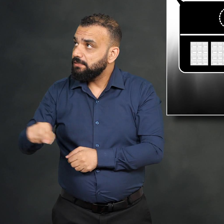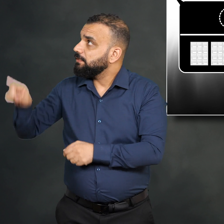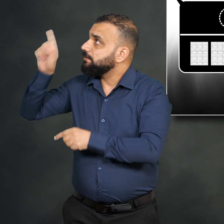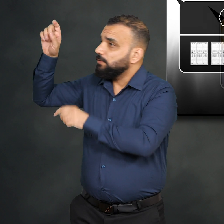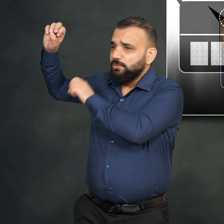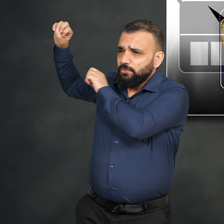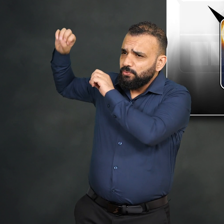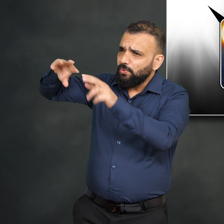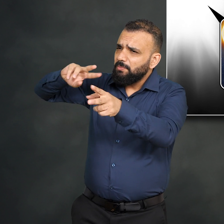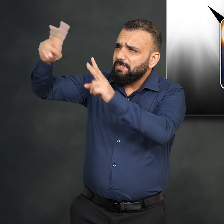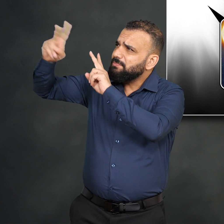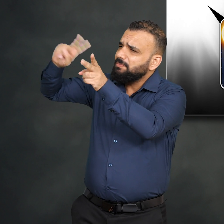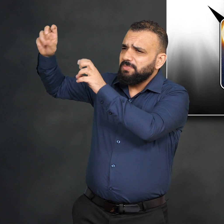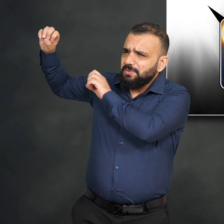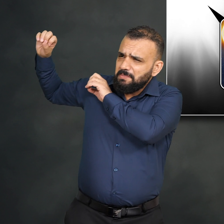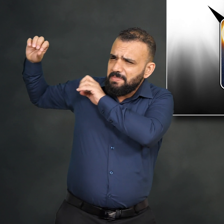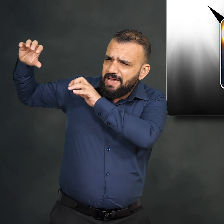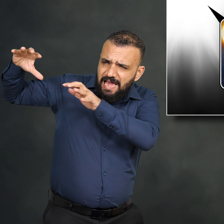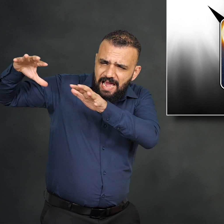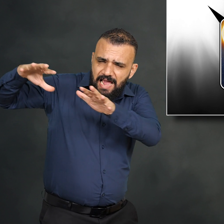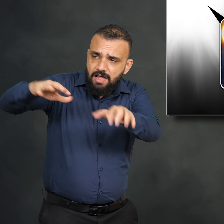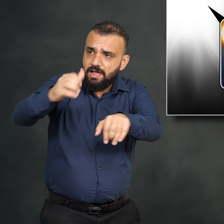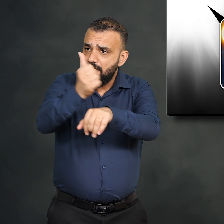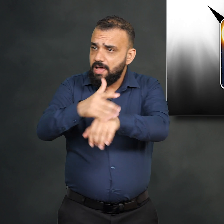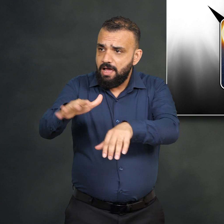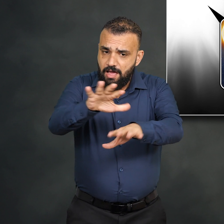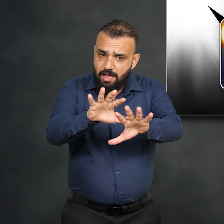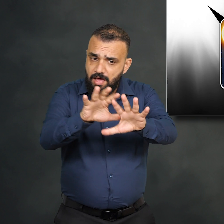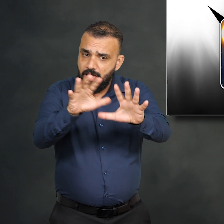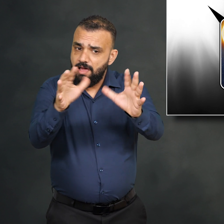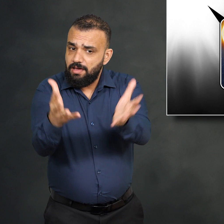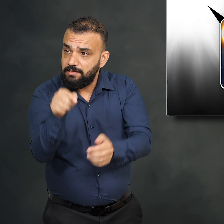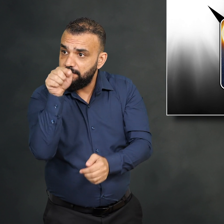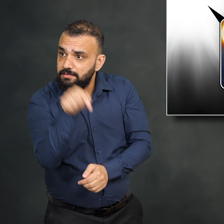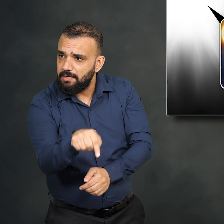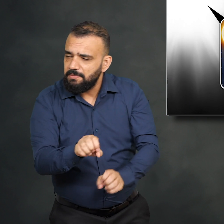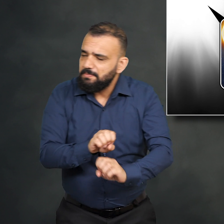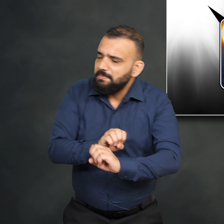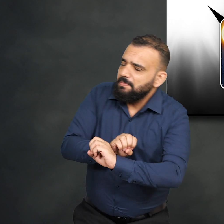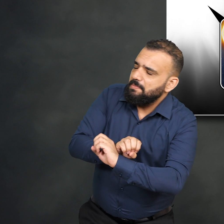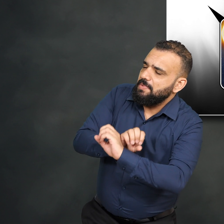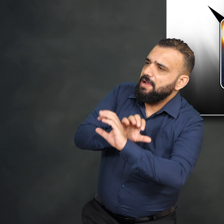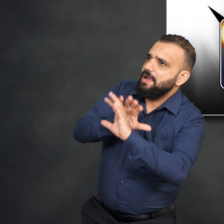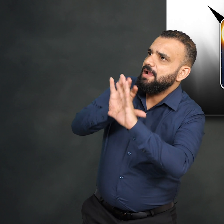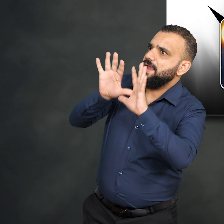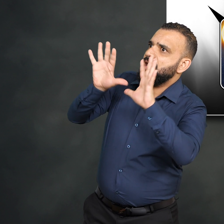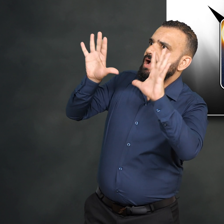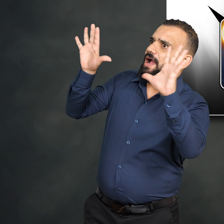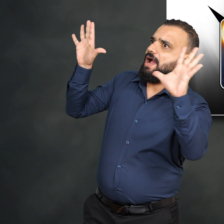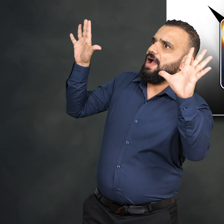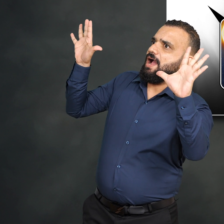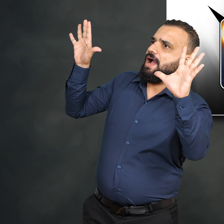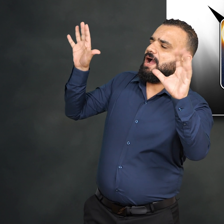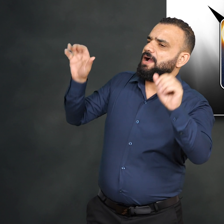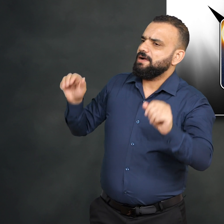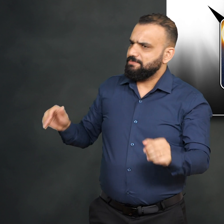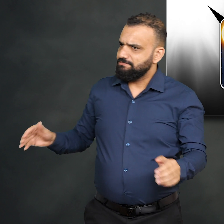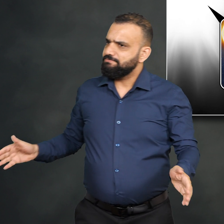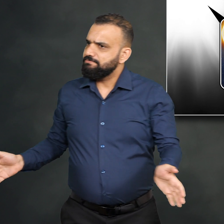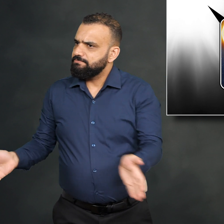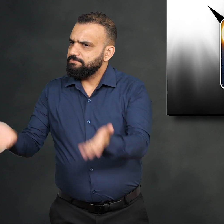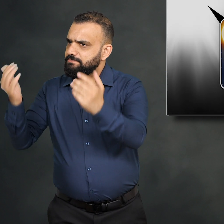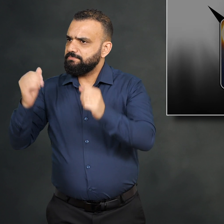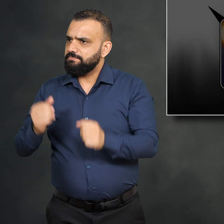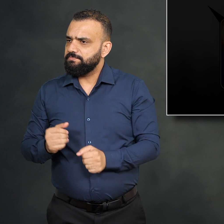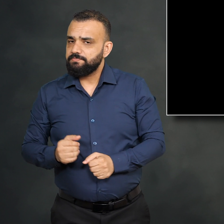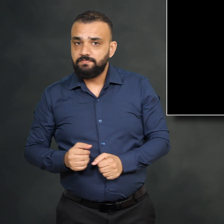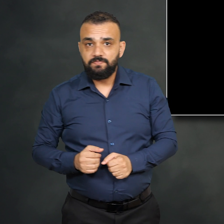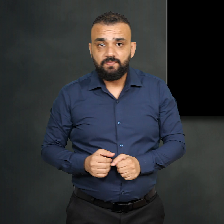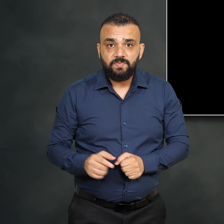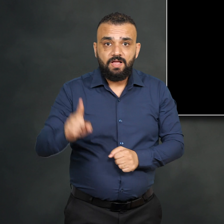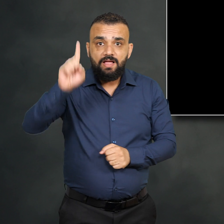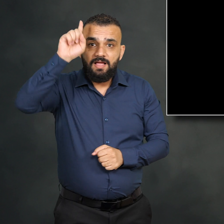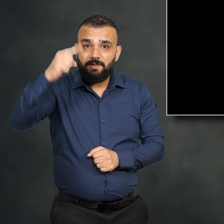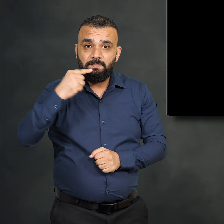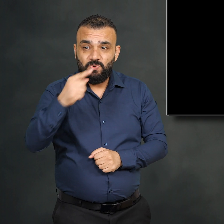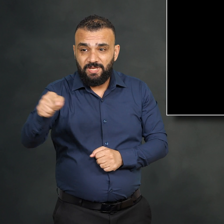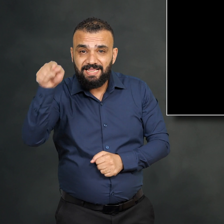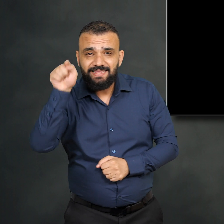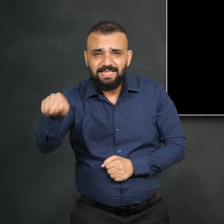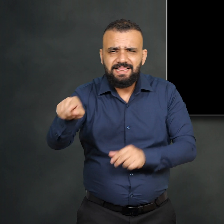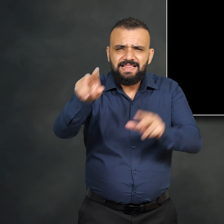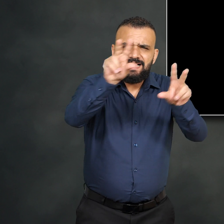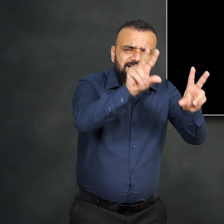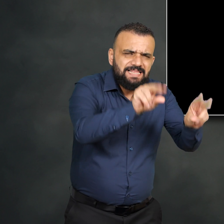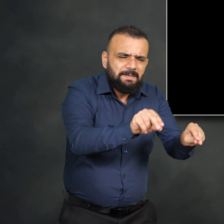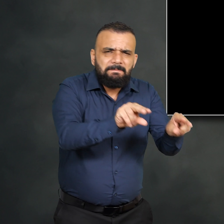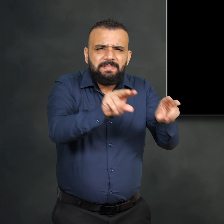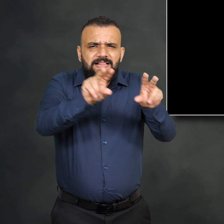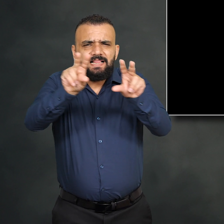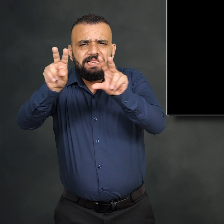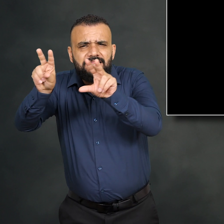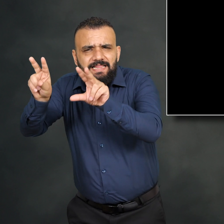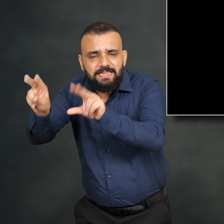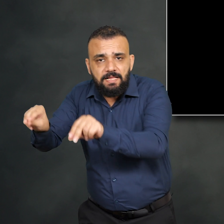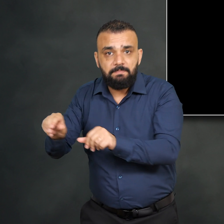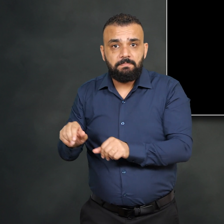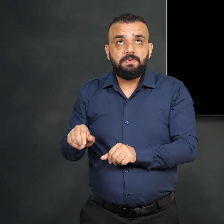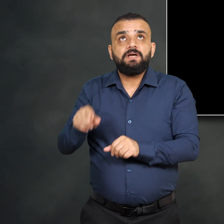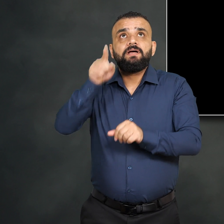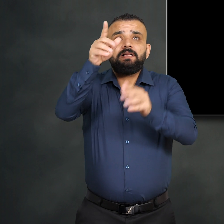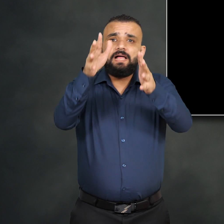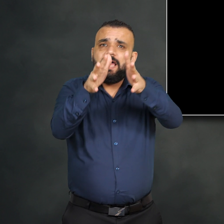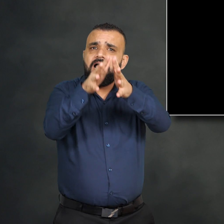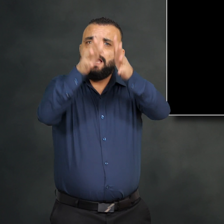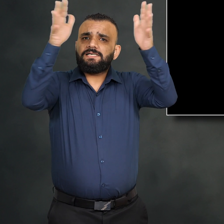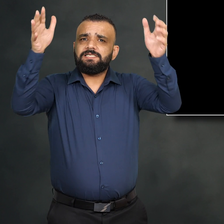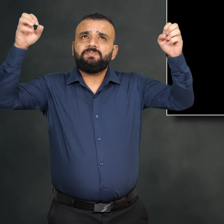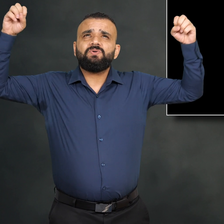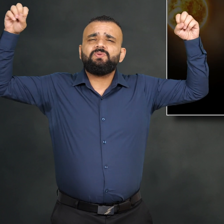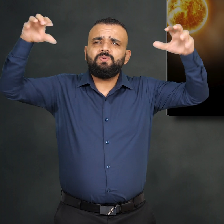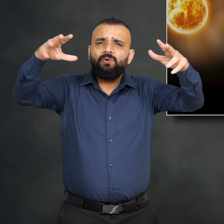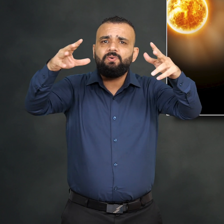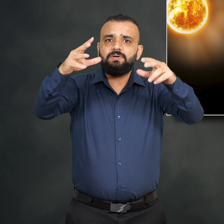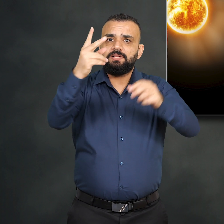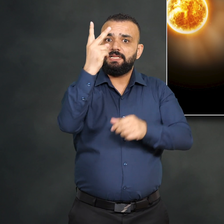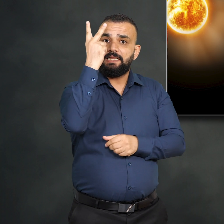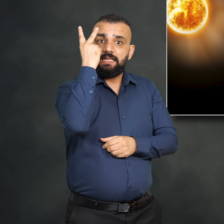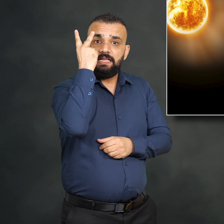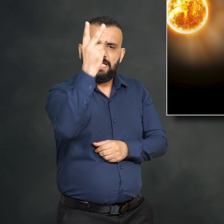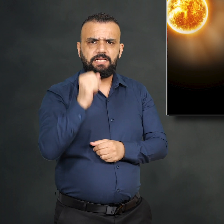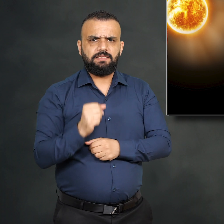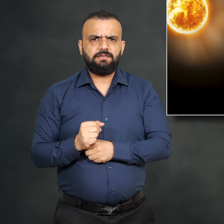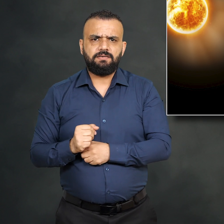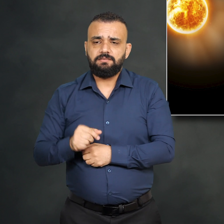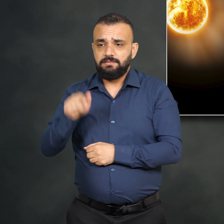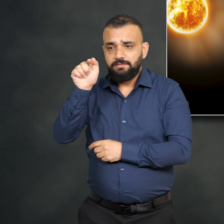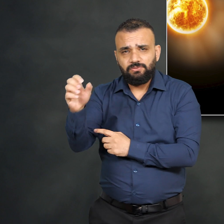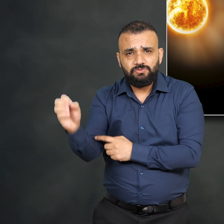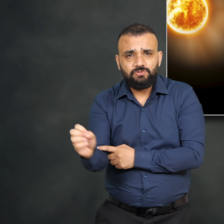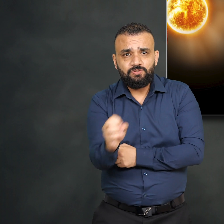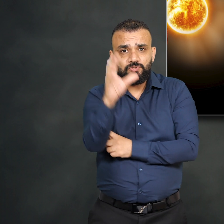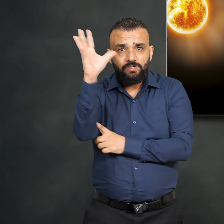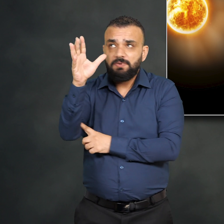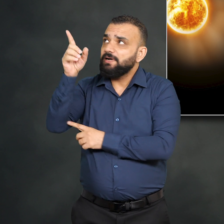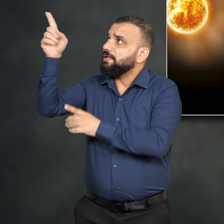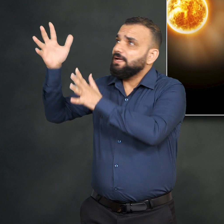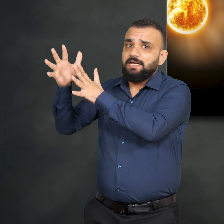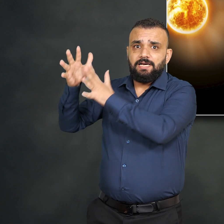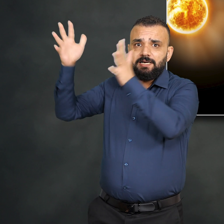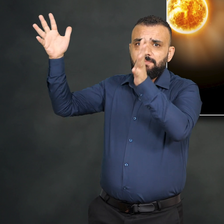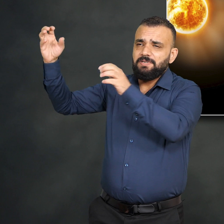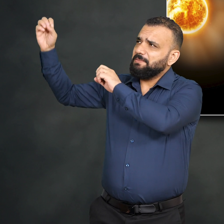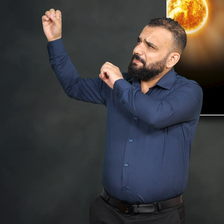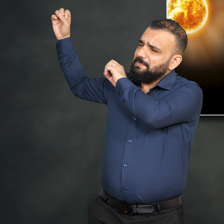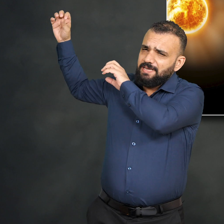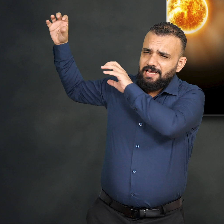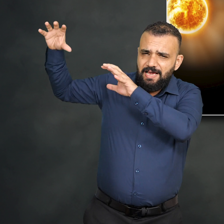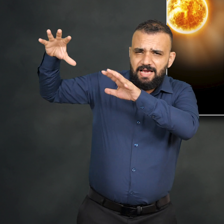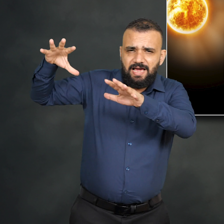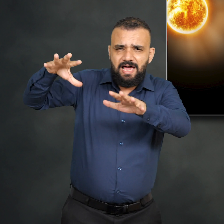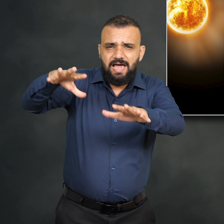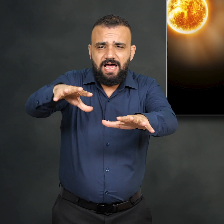And let them serve as lights in the expanse of the sky to shine upon the earth.” And it was so.